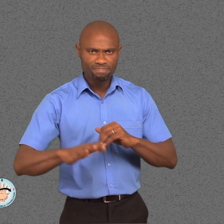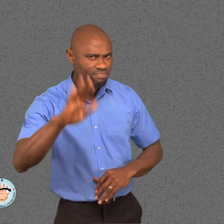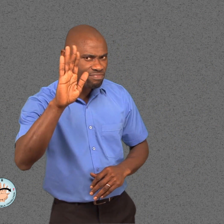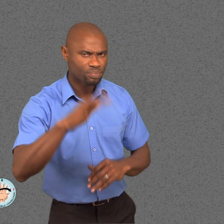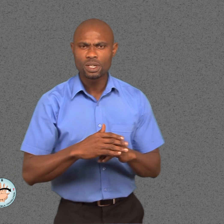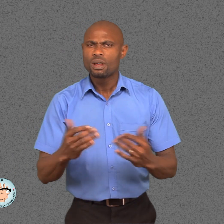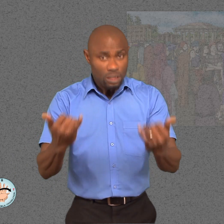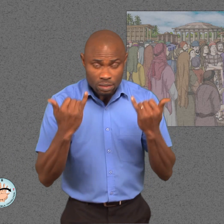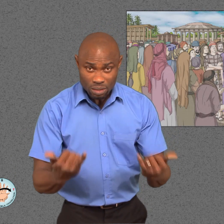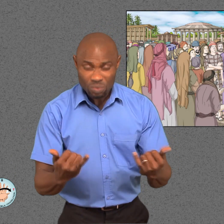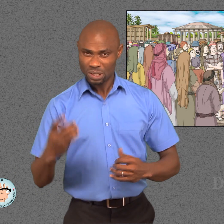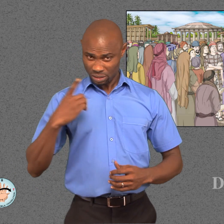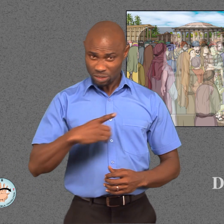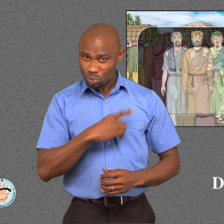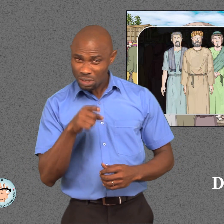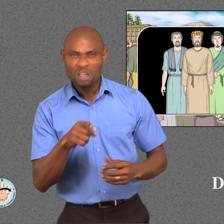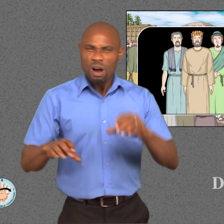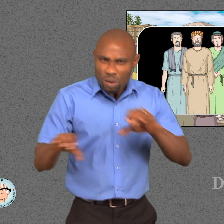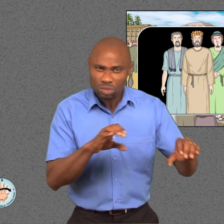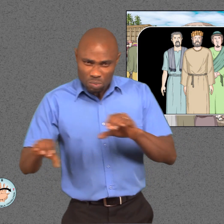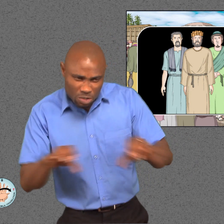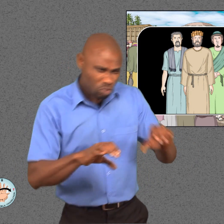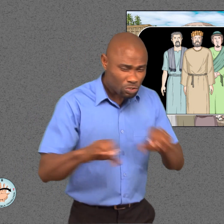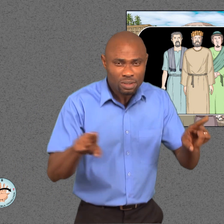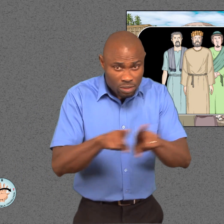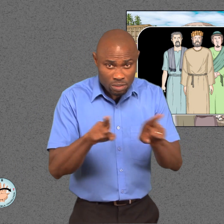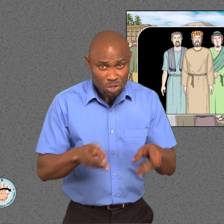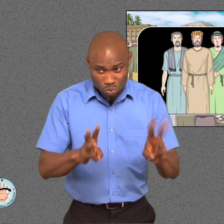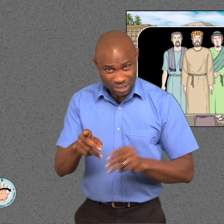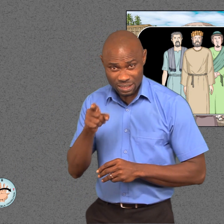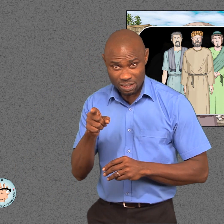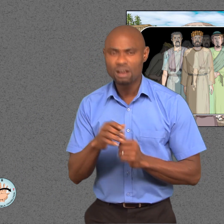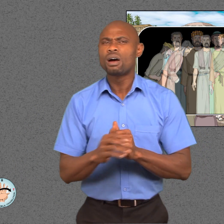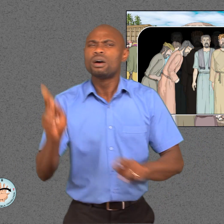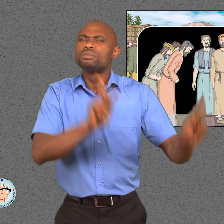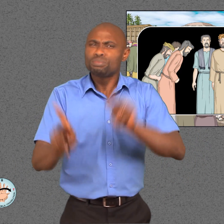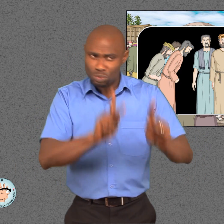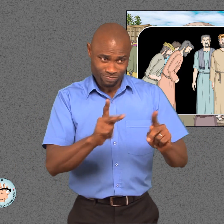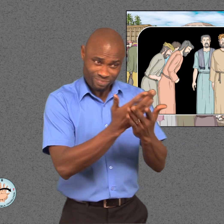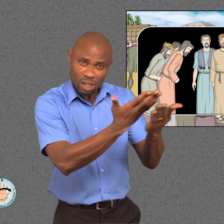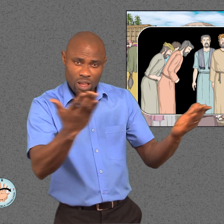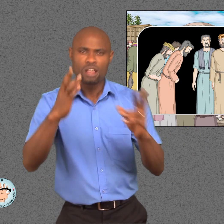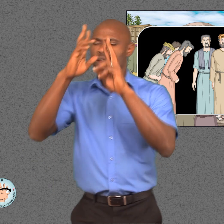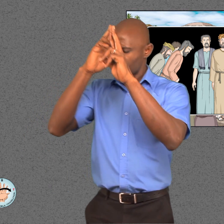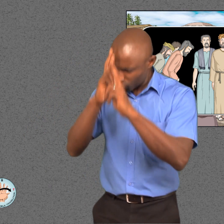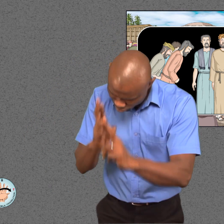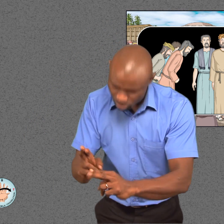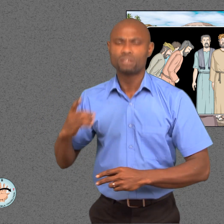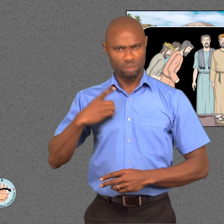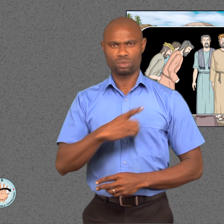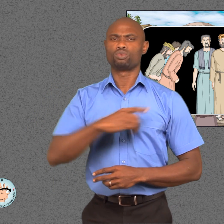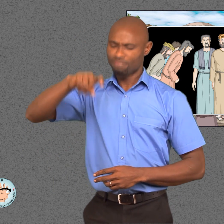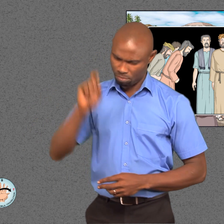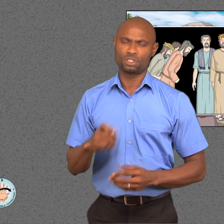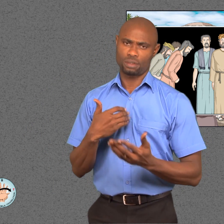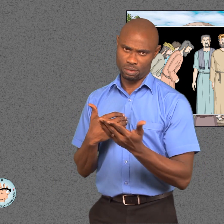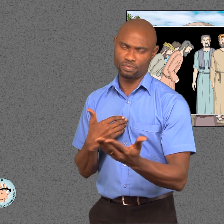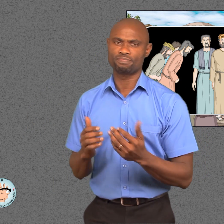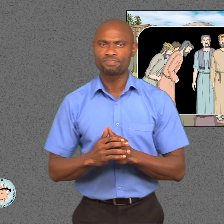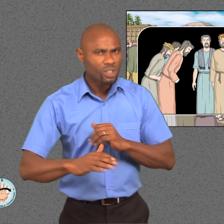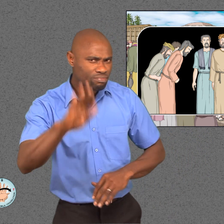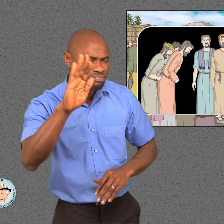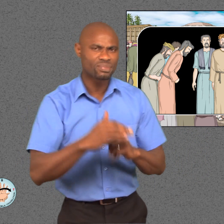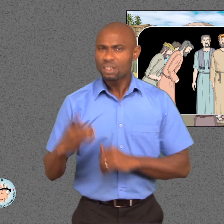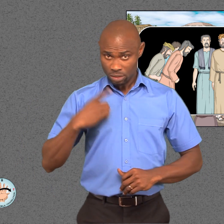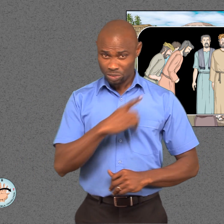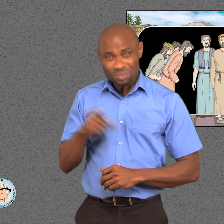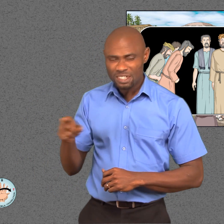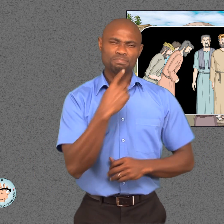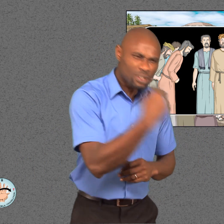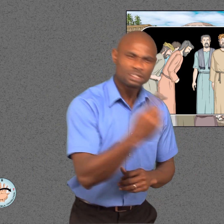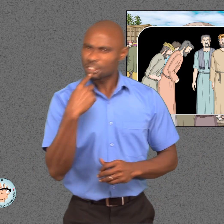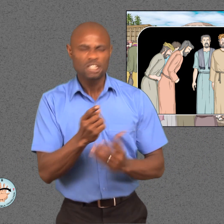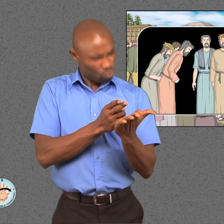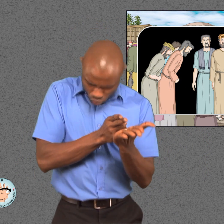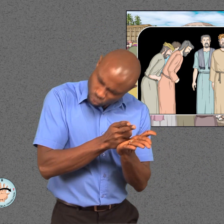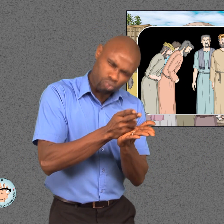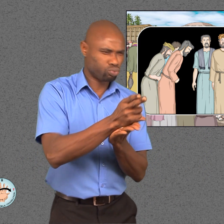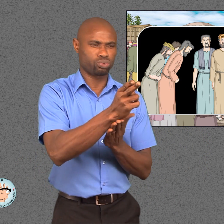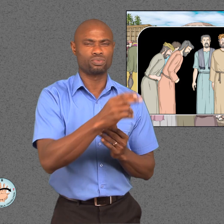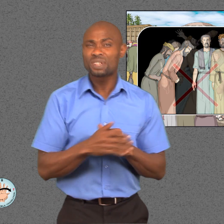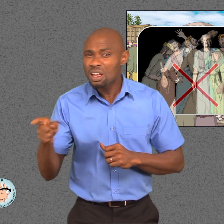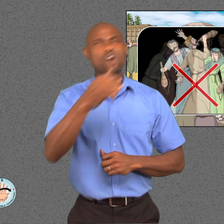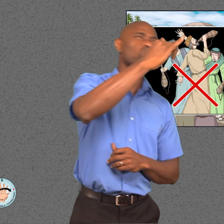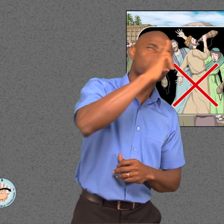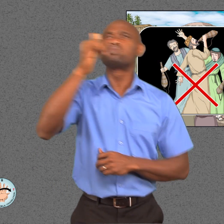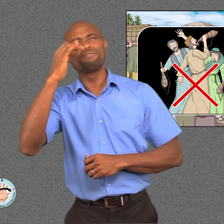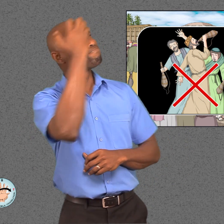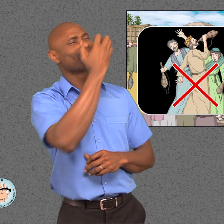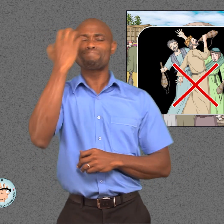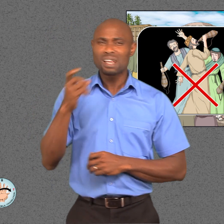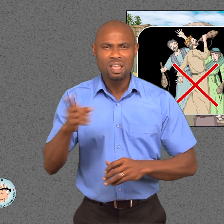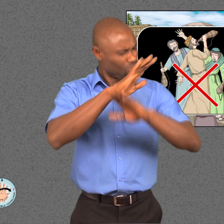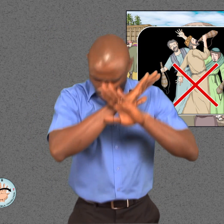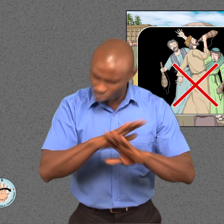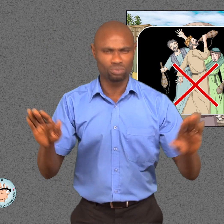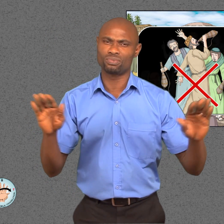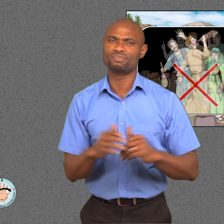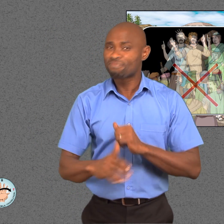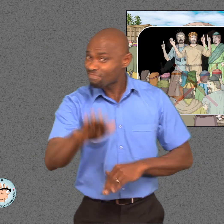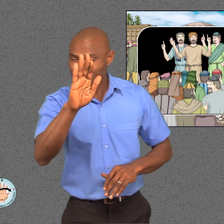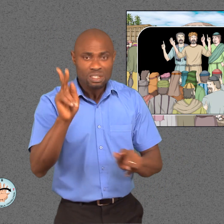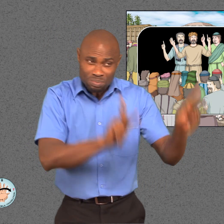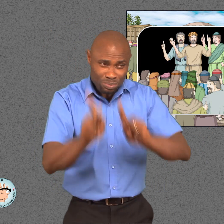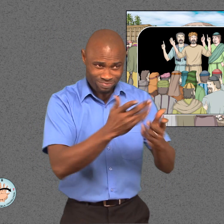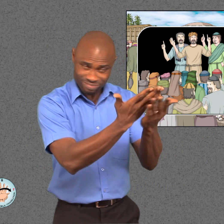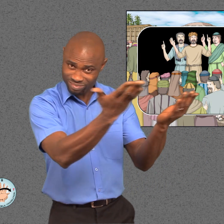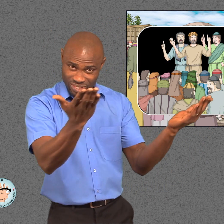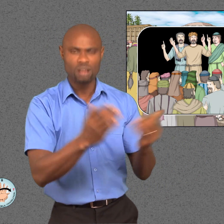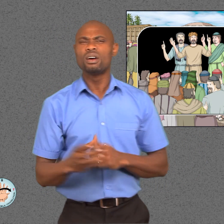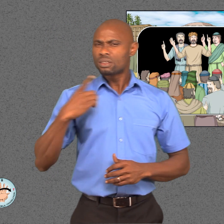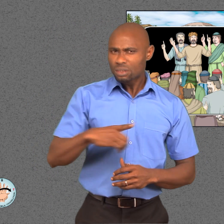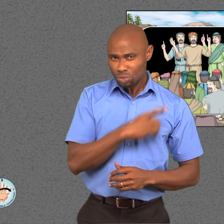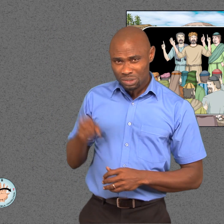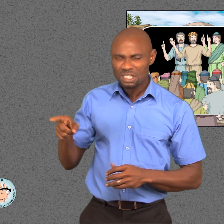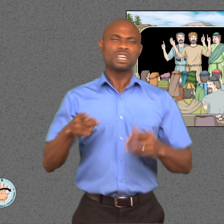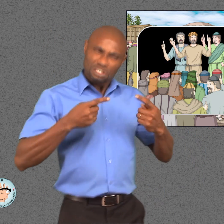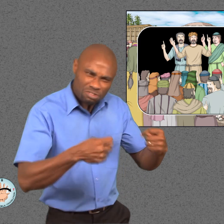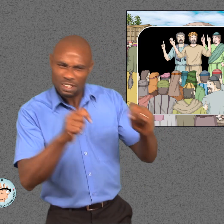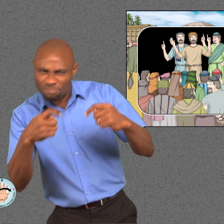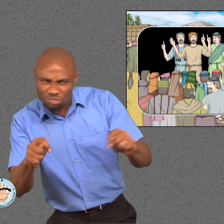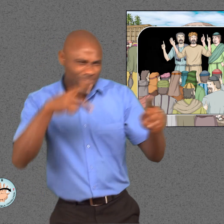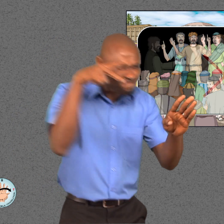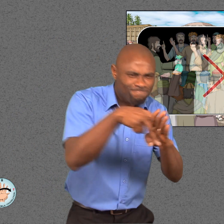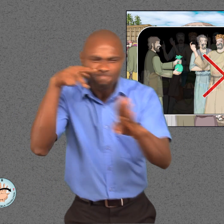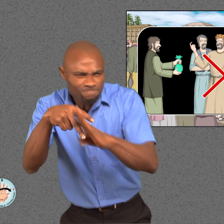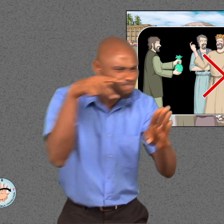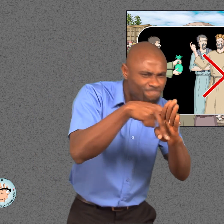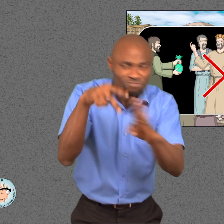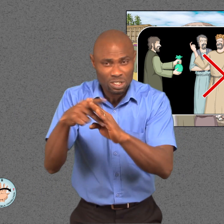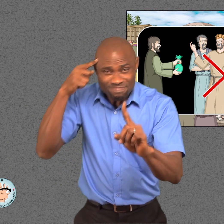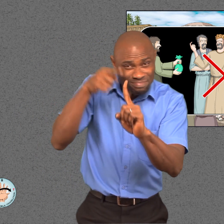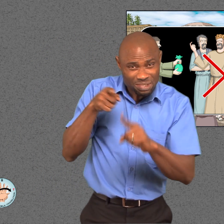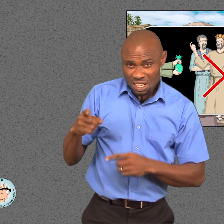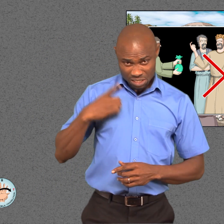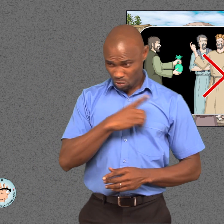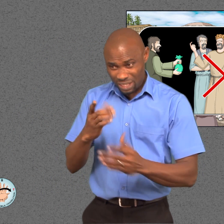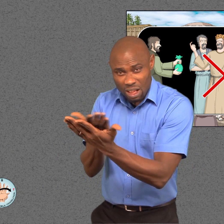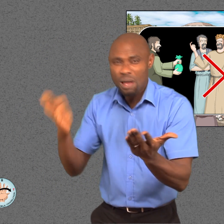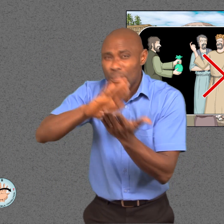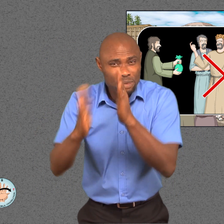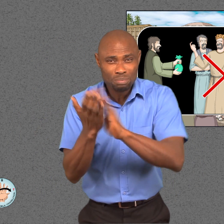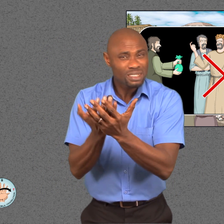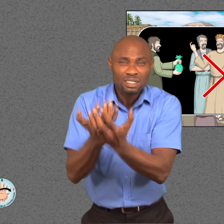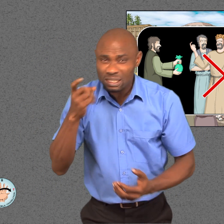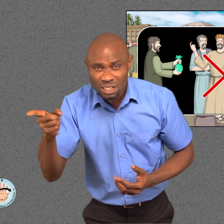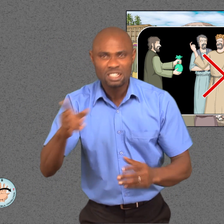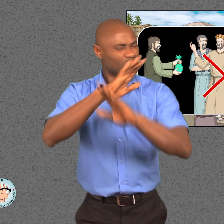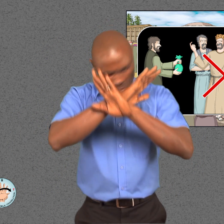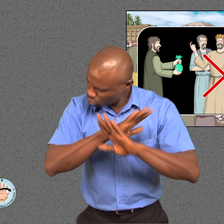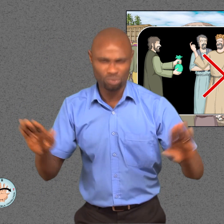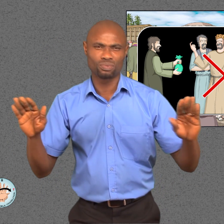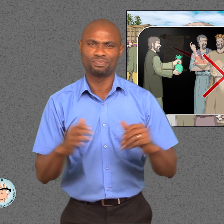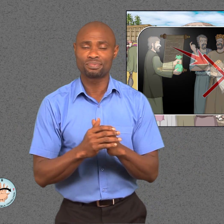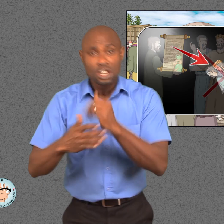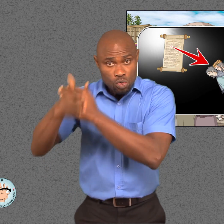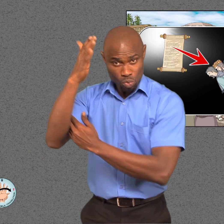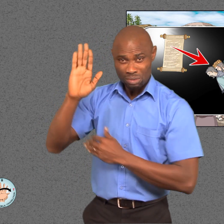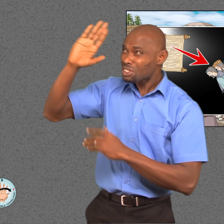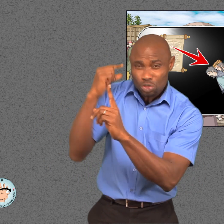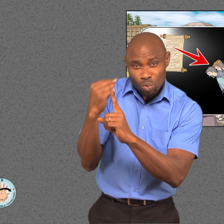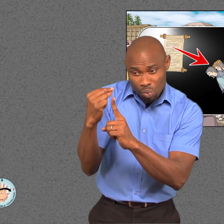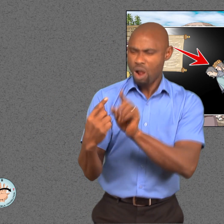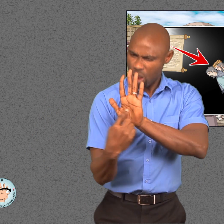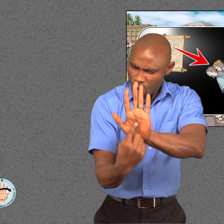Deacons likewise must be dignified, not double-tongued or given to much wine or greedy for money.